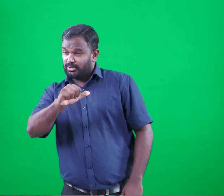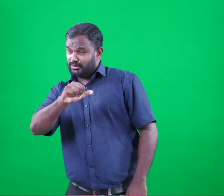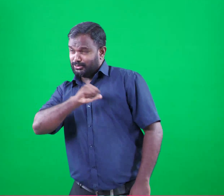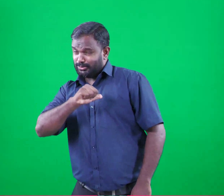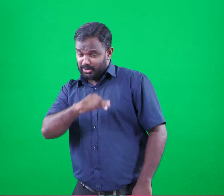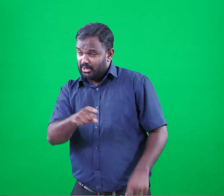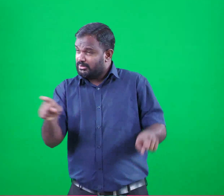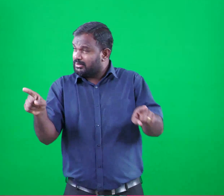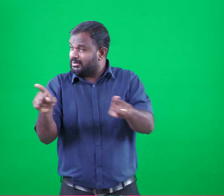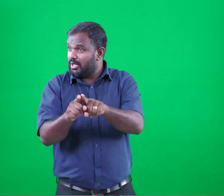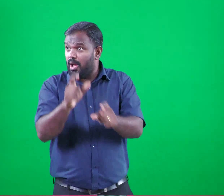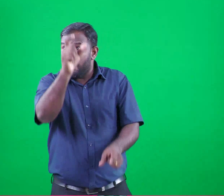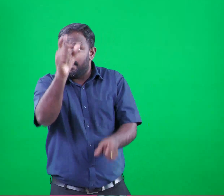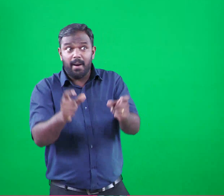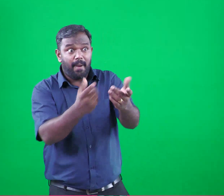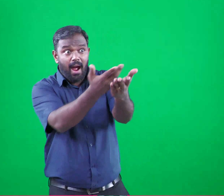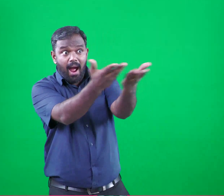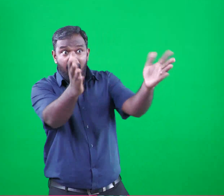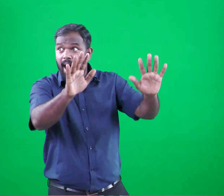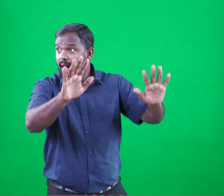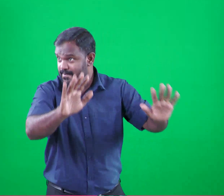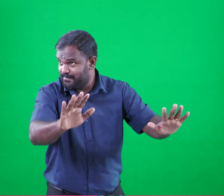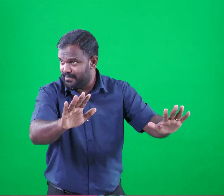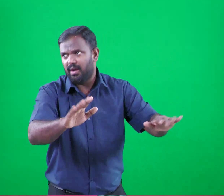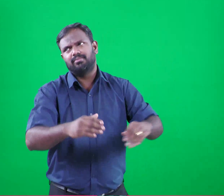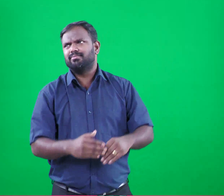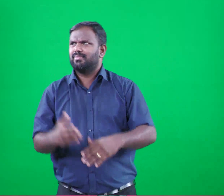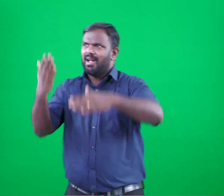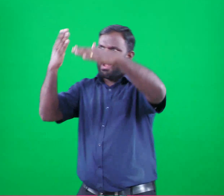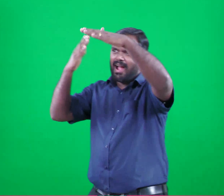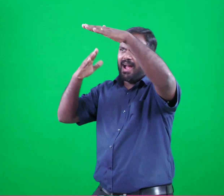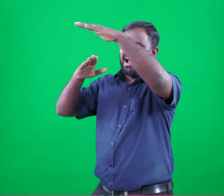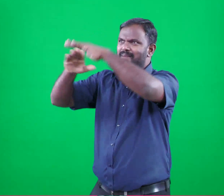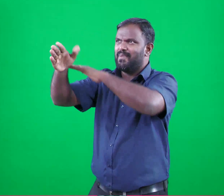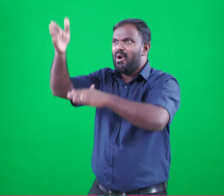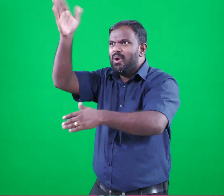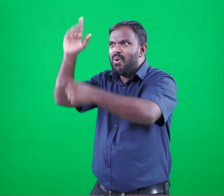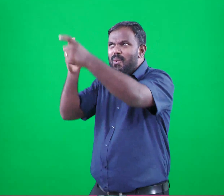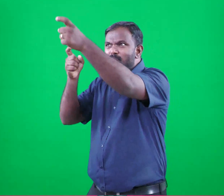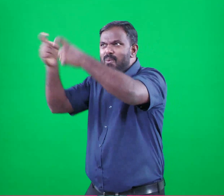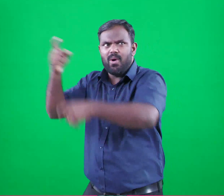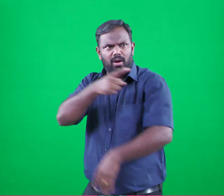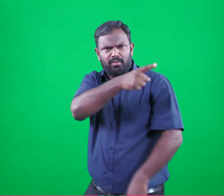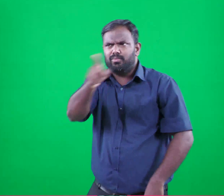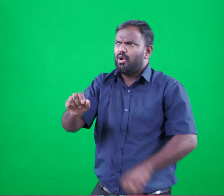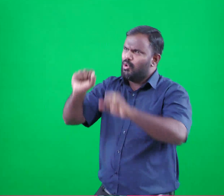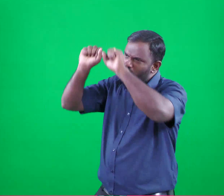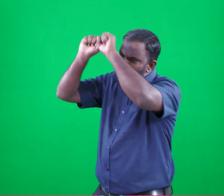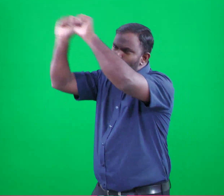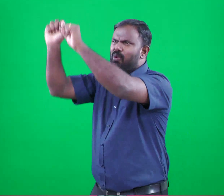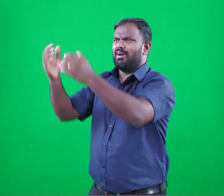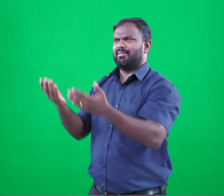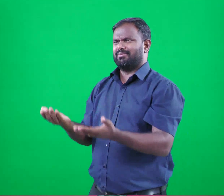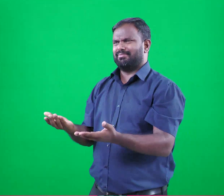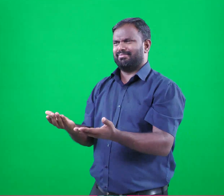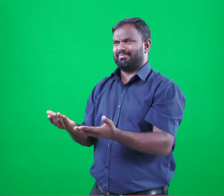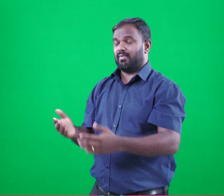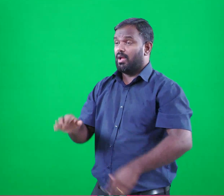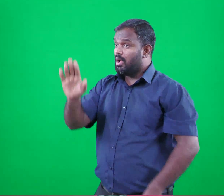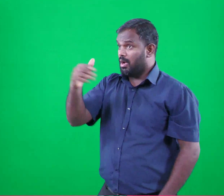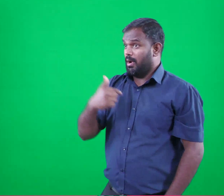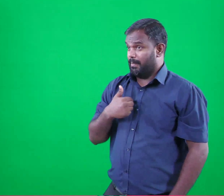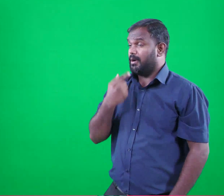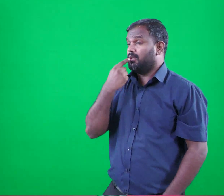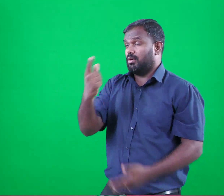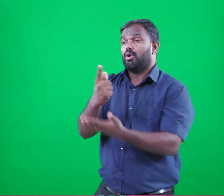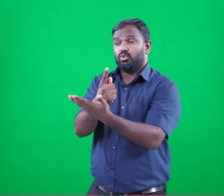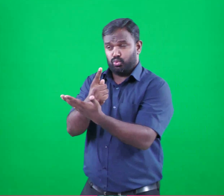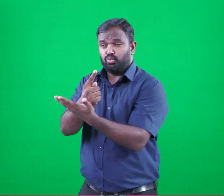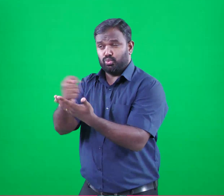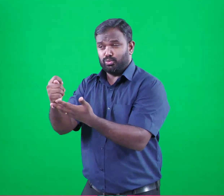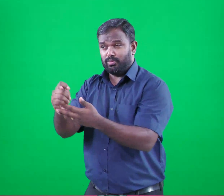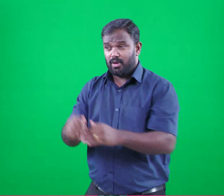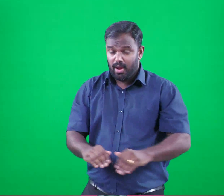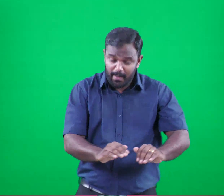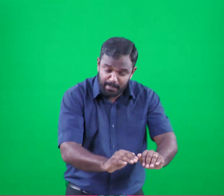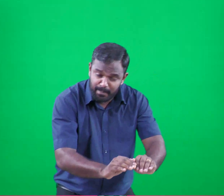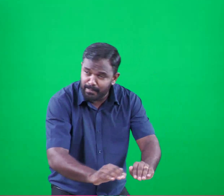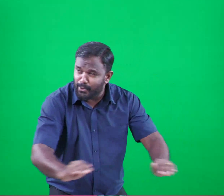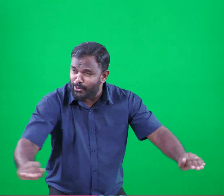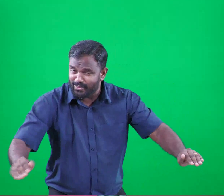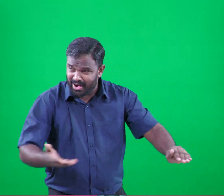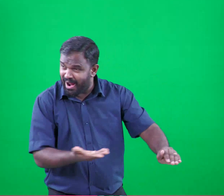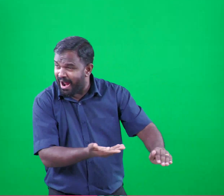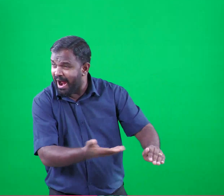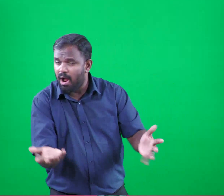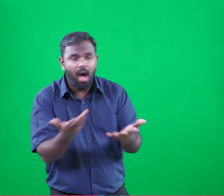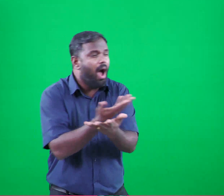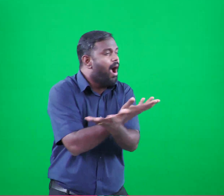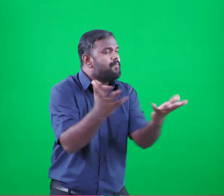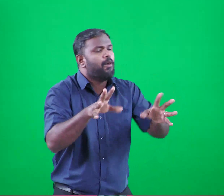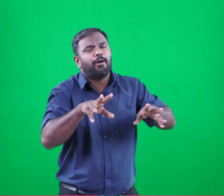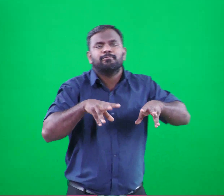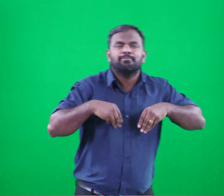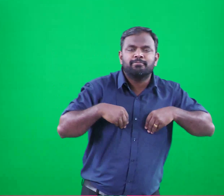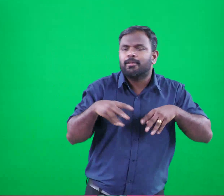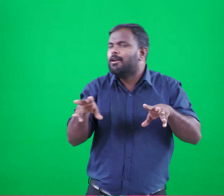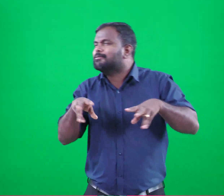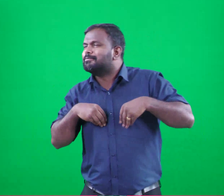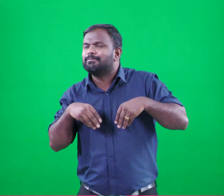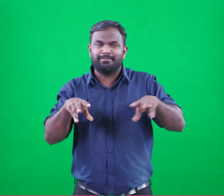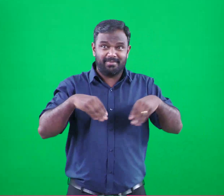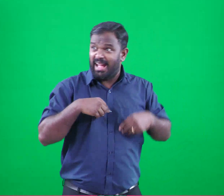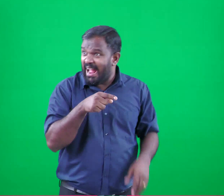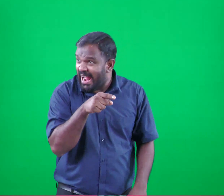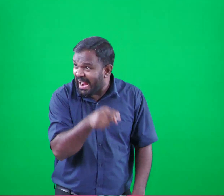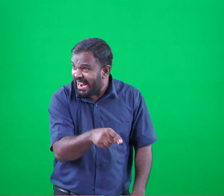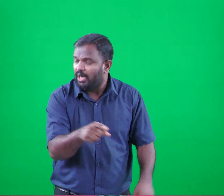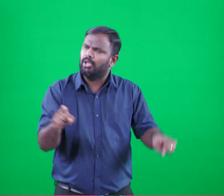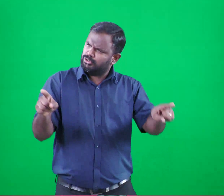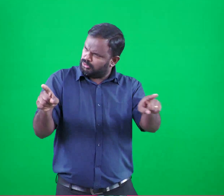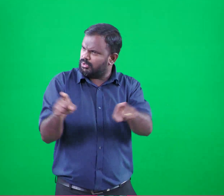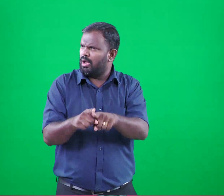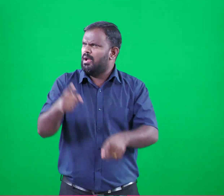For the kingdom of God belongs to such as these.